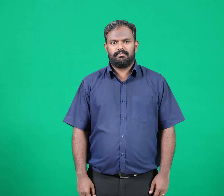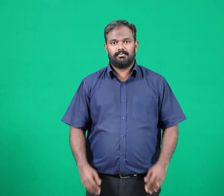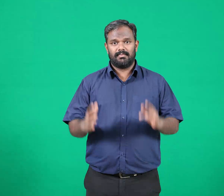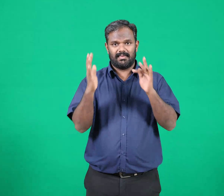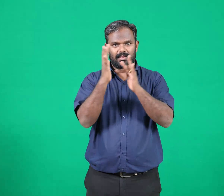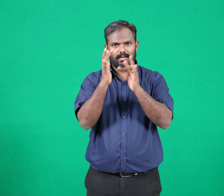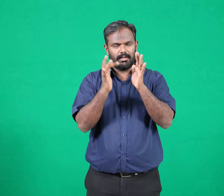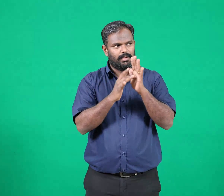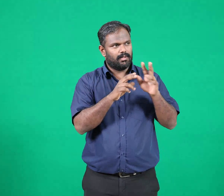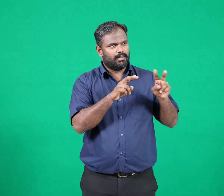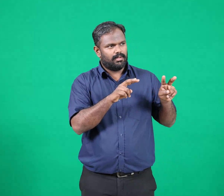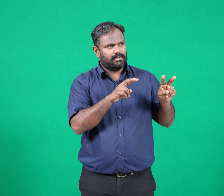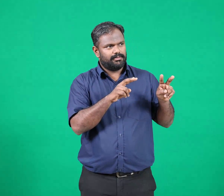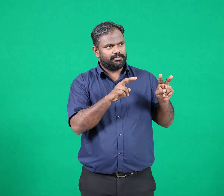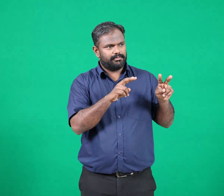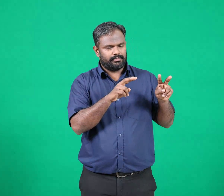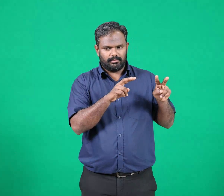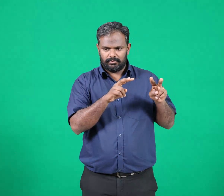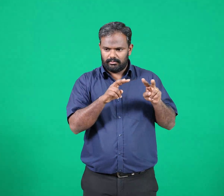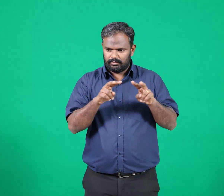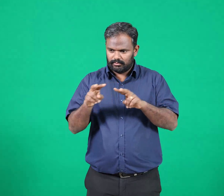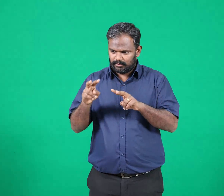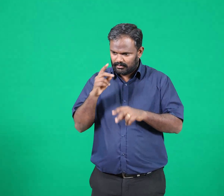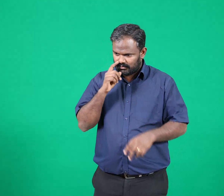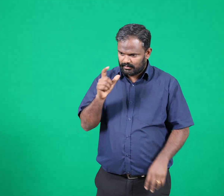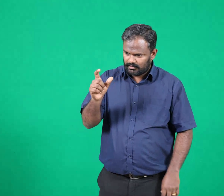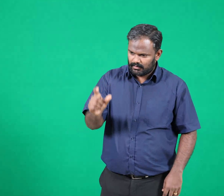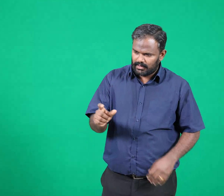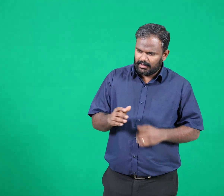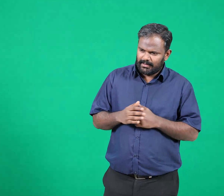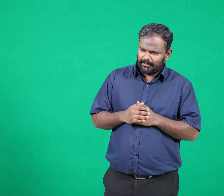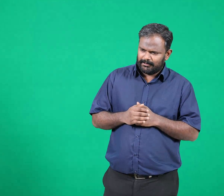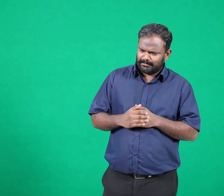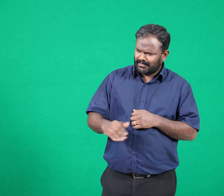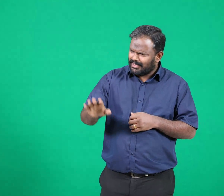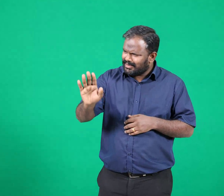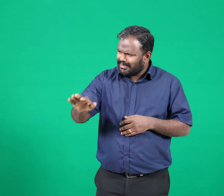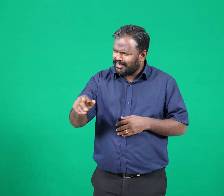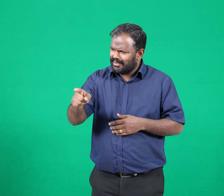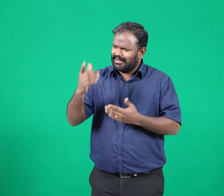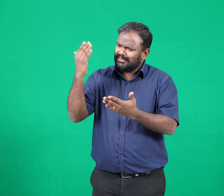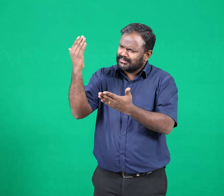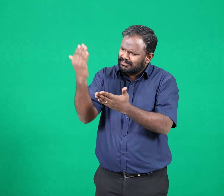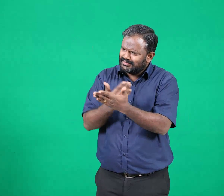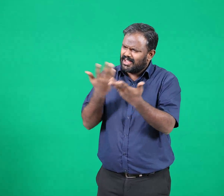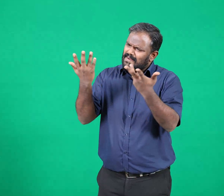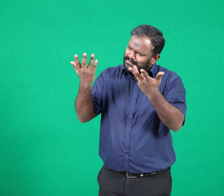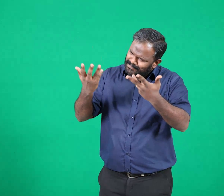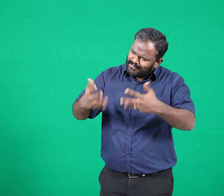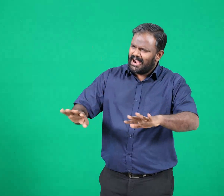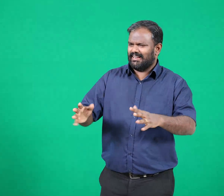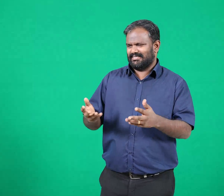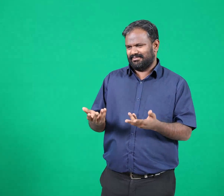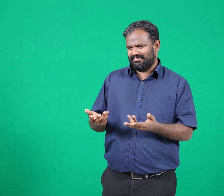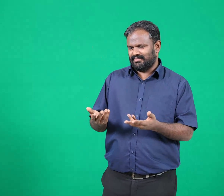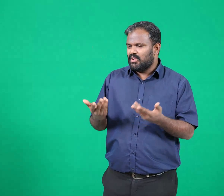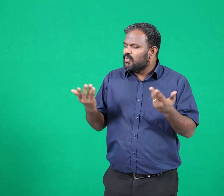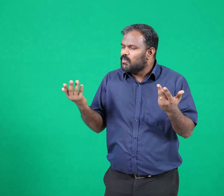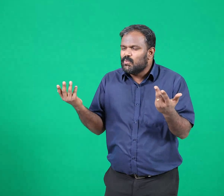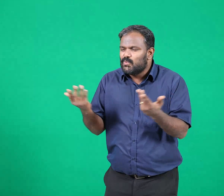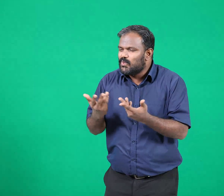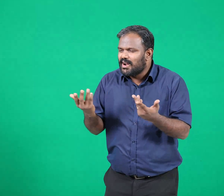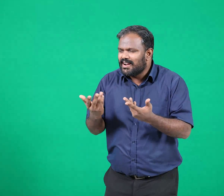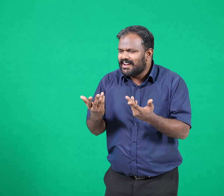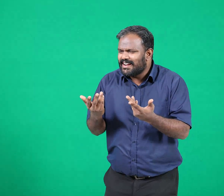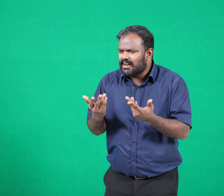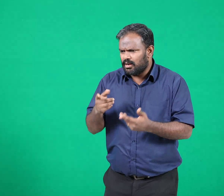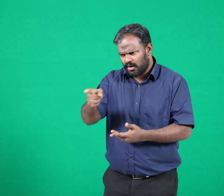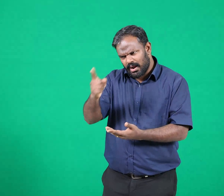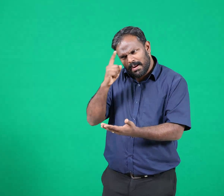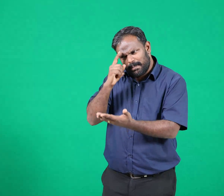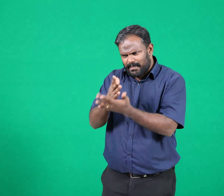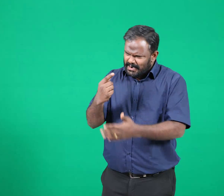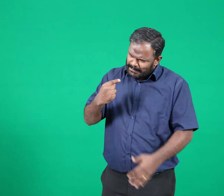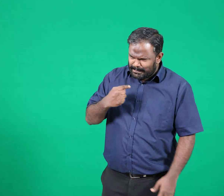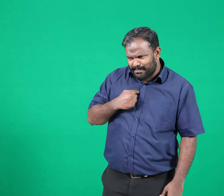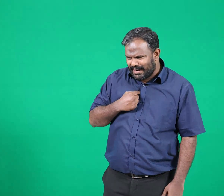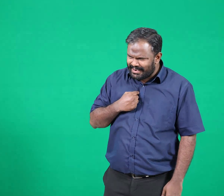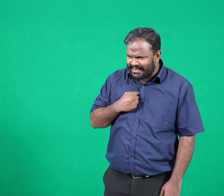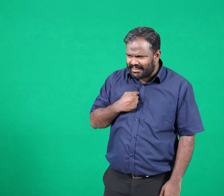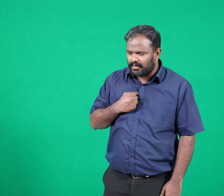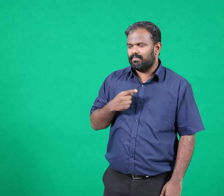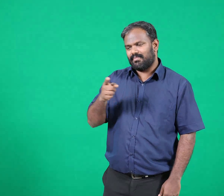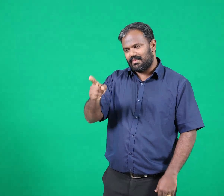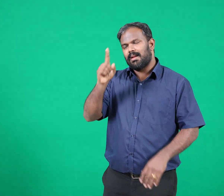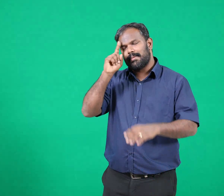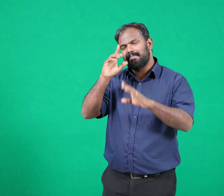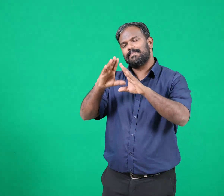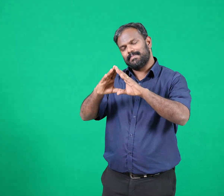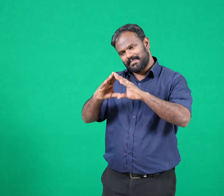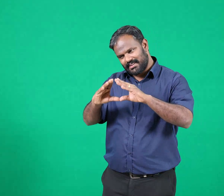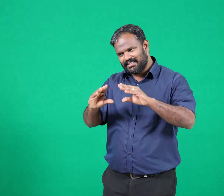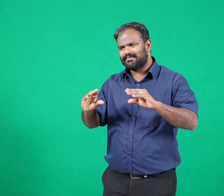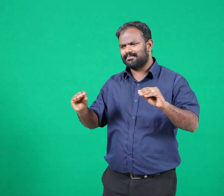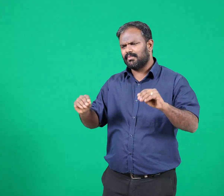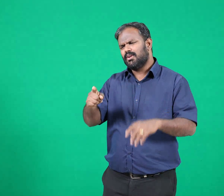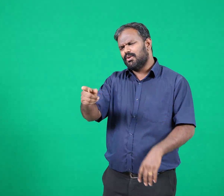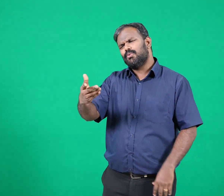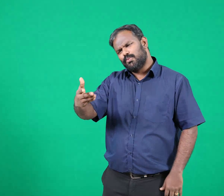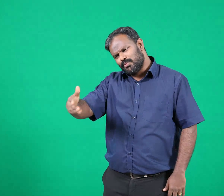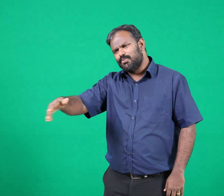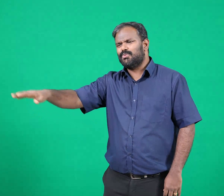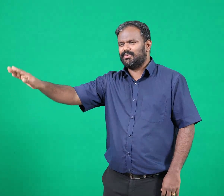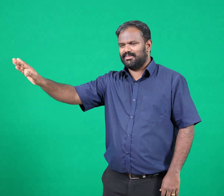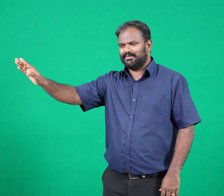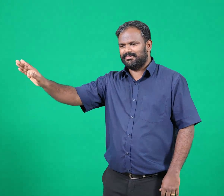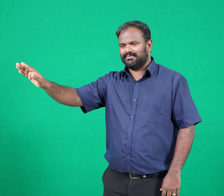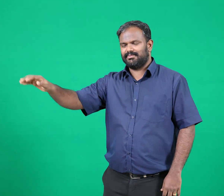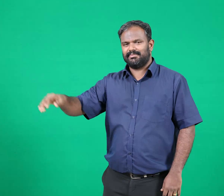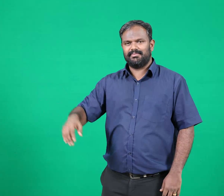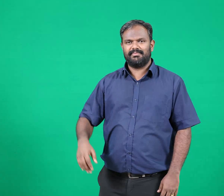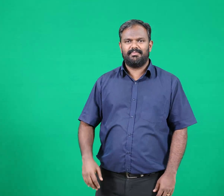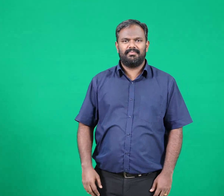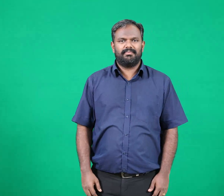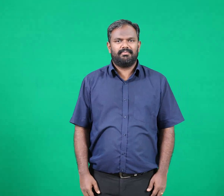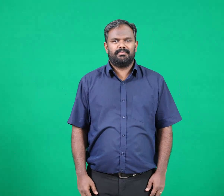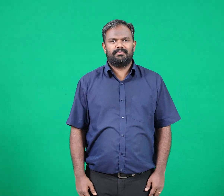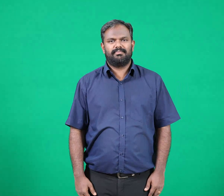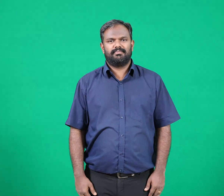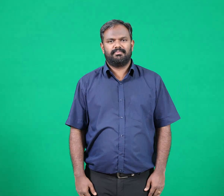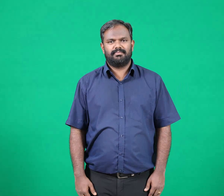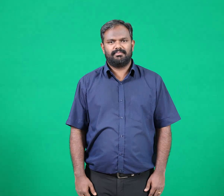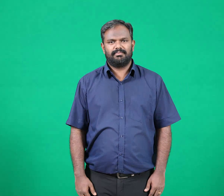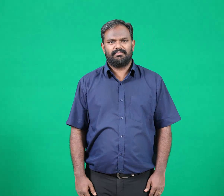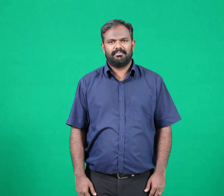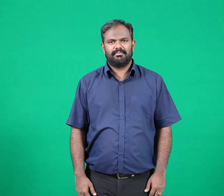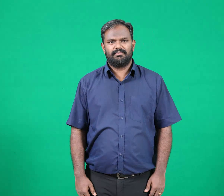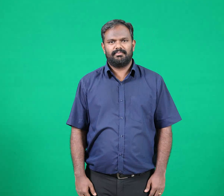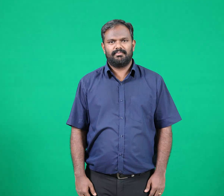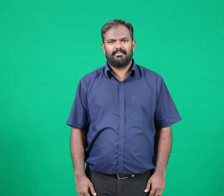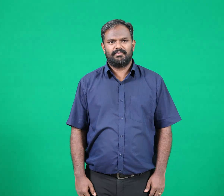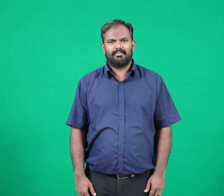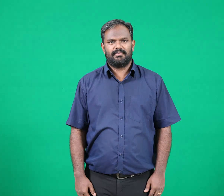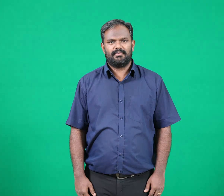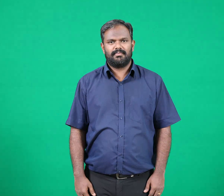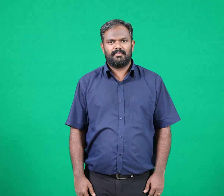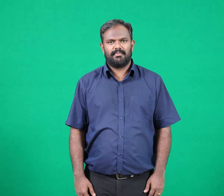And Jesus told the woman, "Your faith has saved you; go in peace."